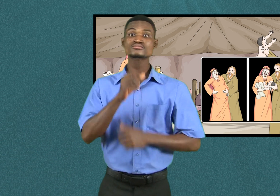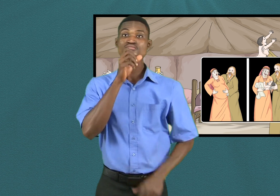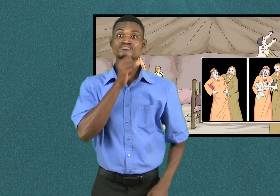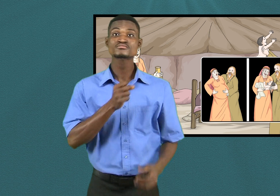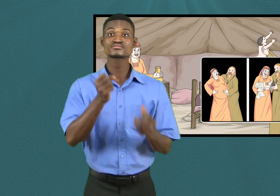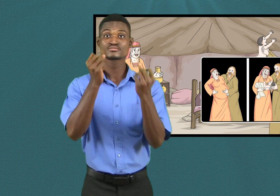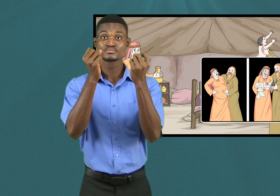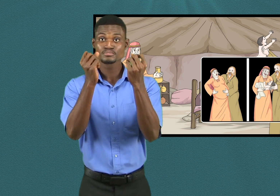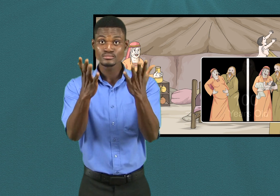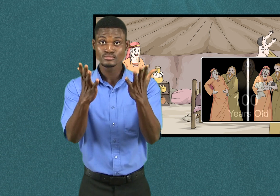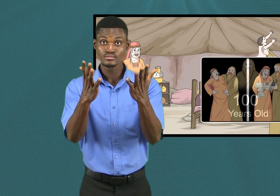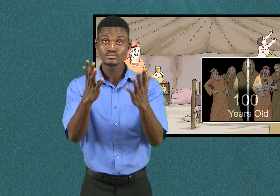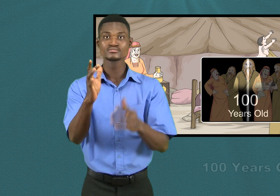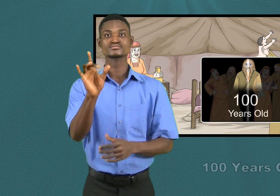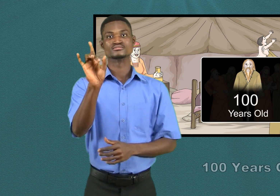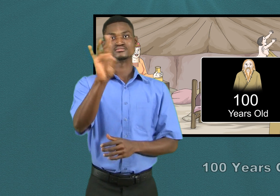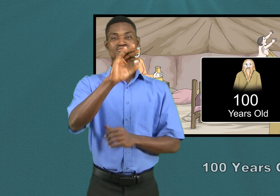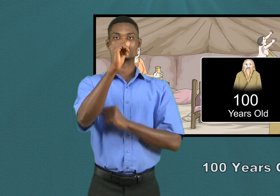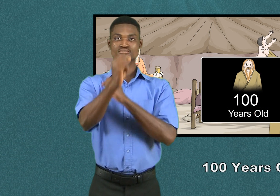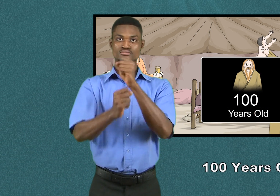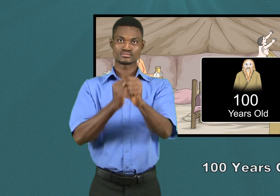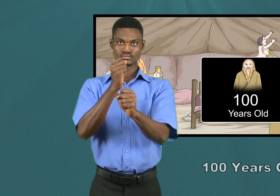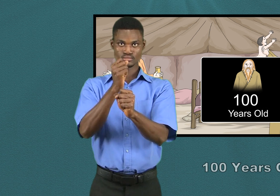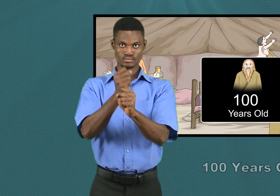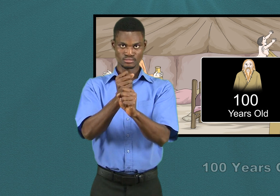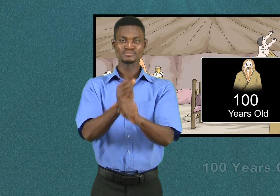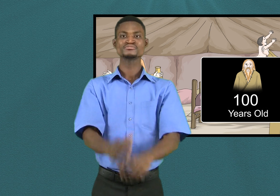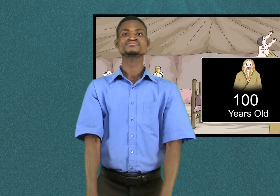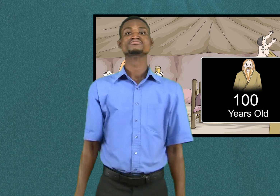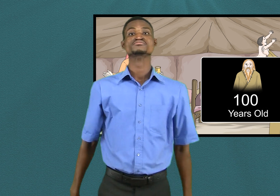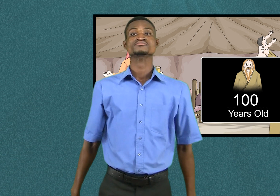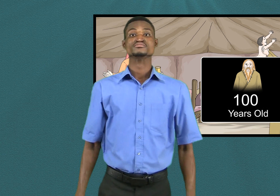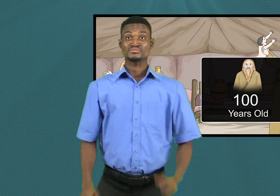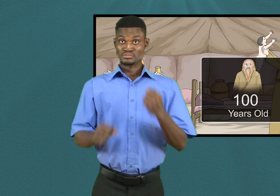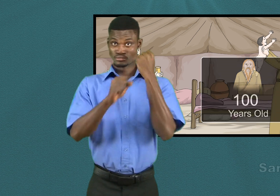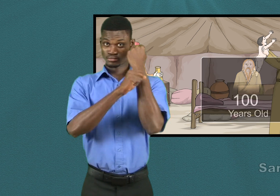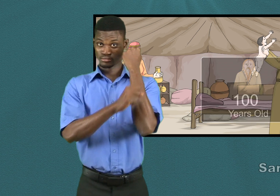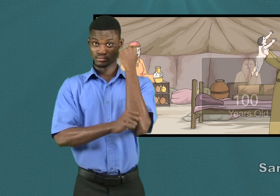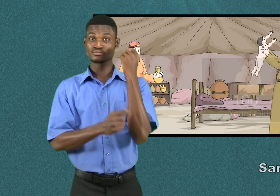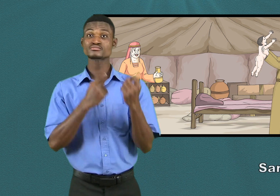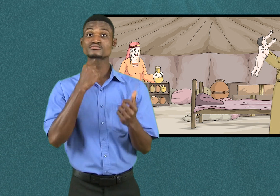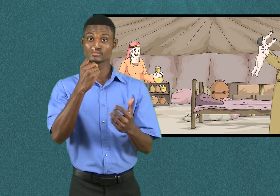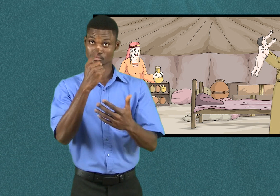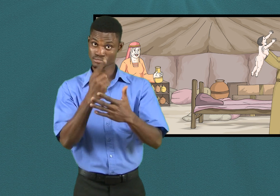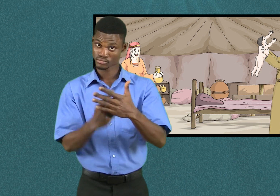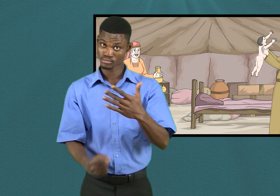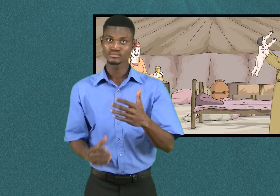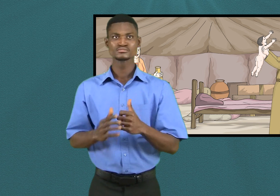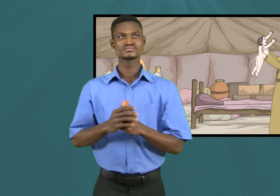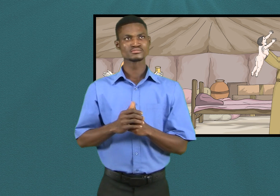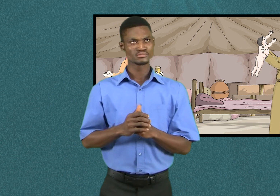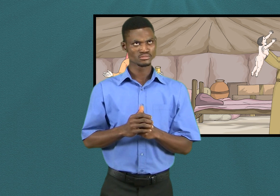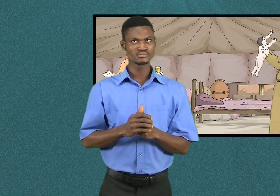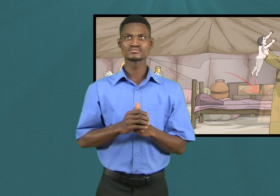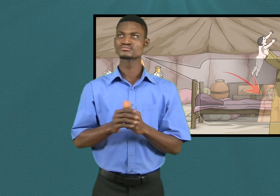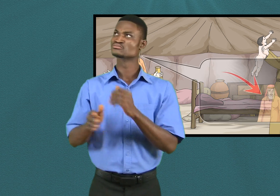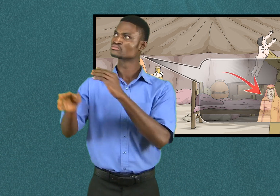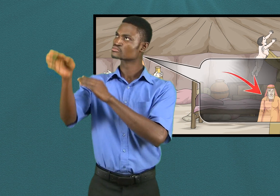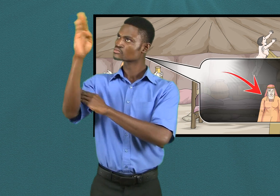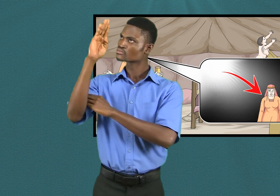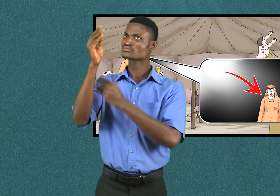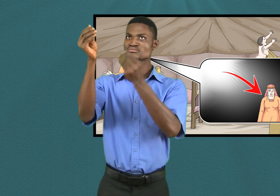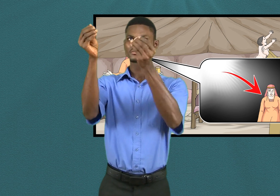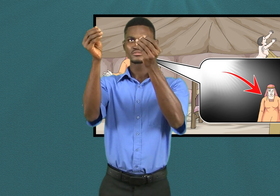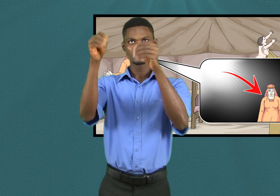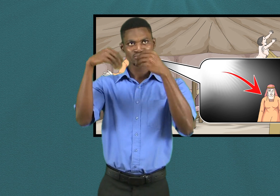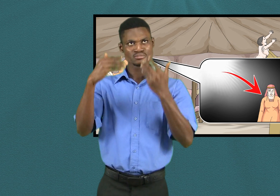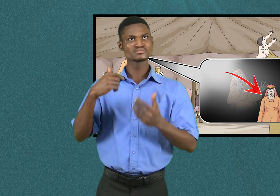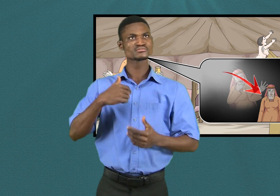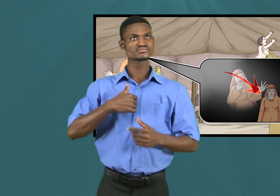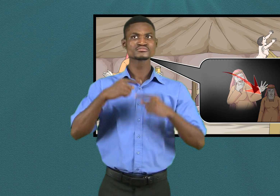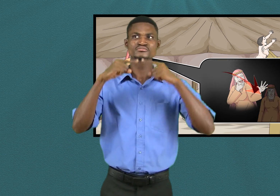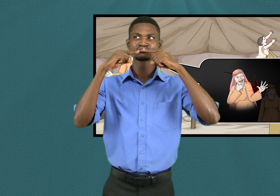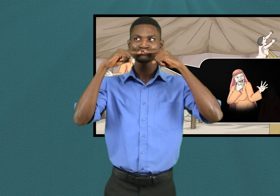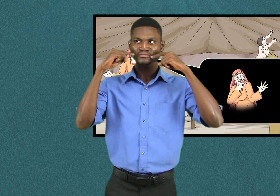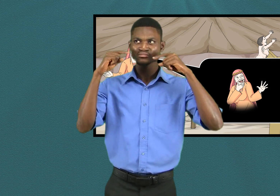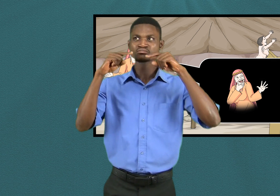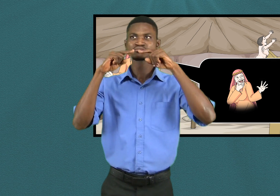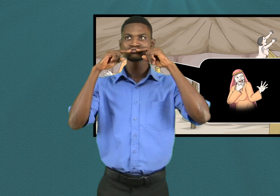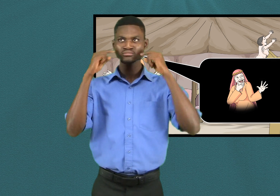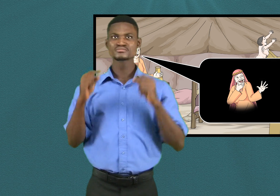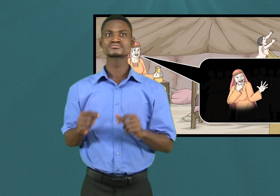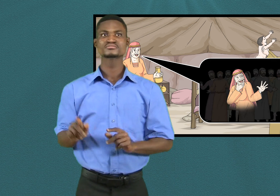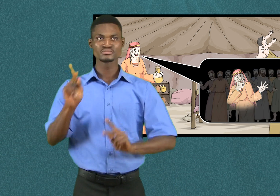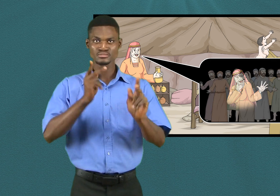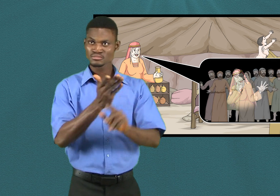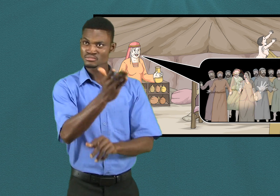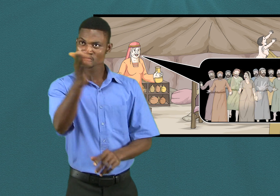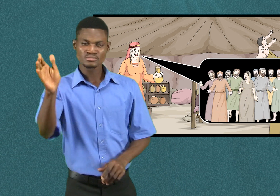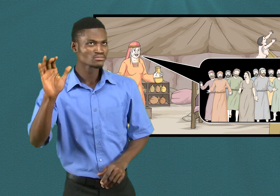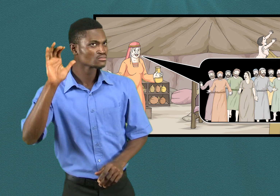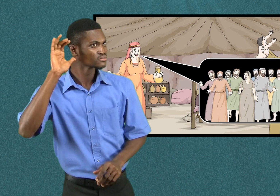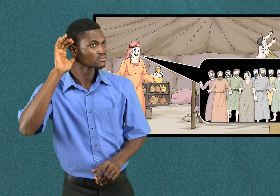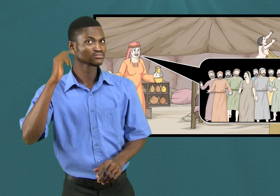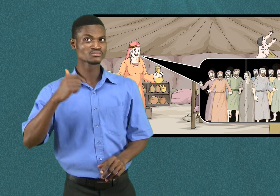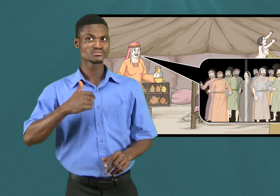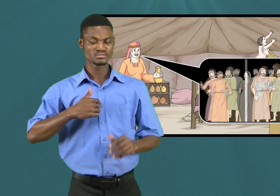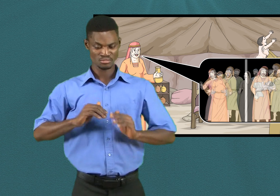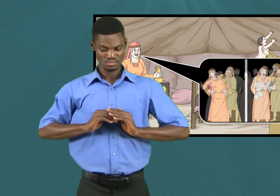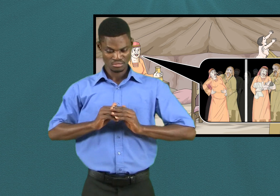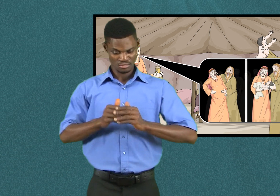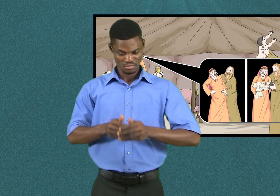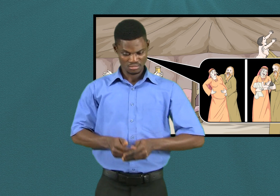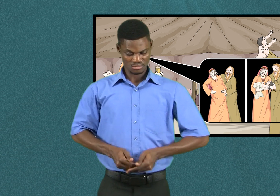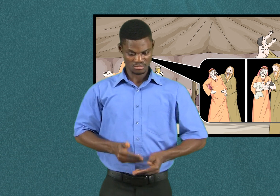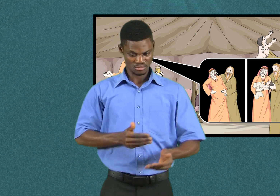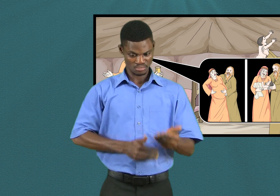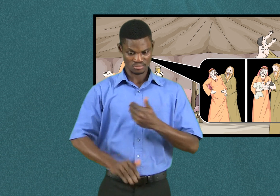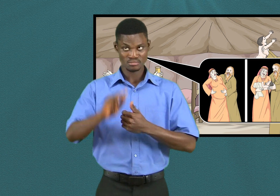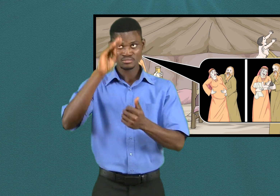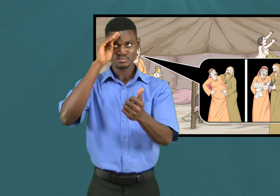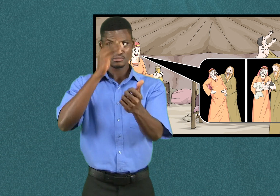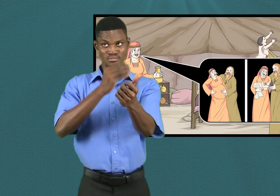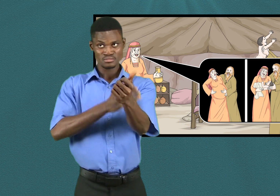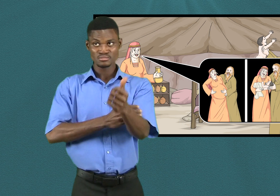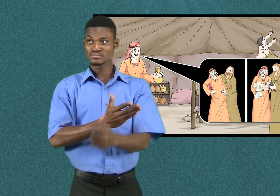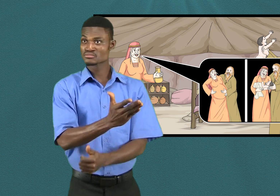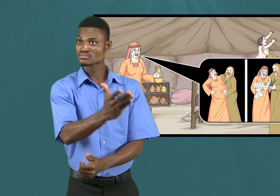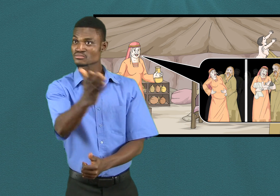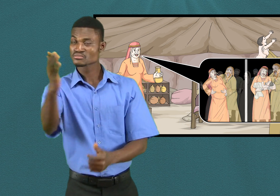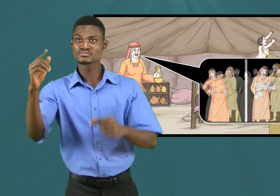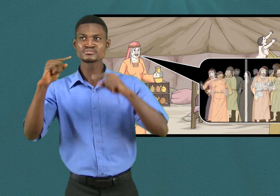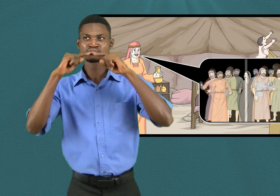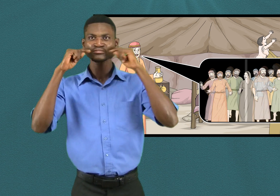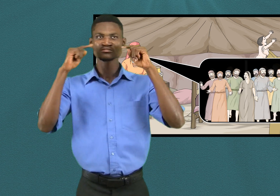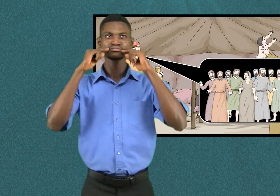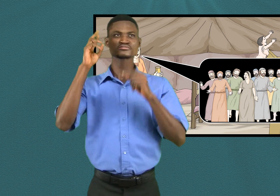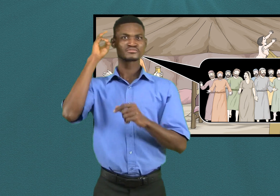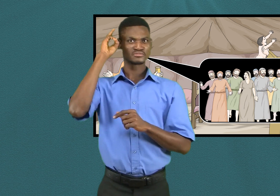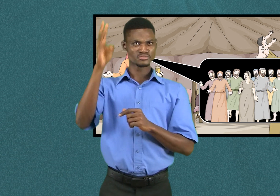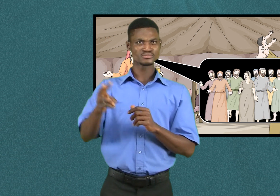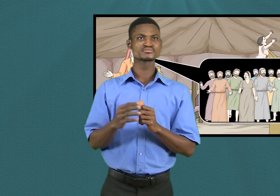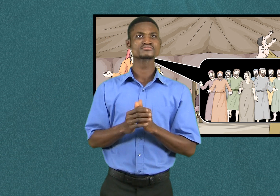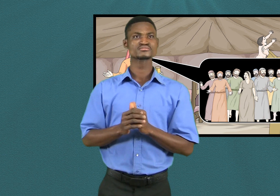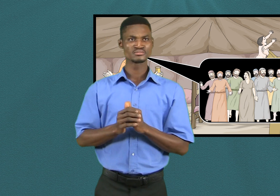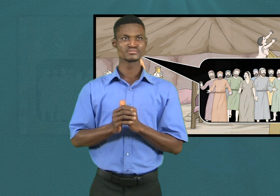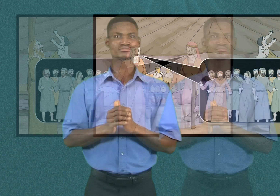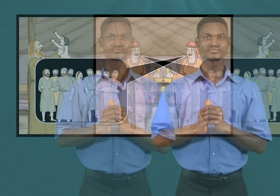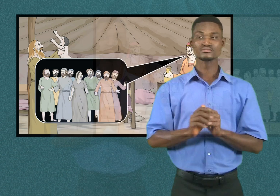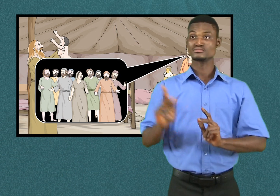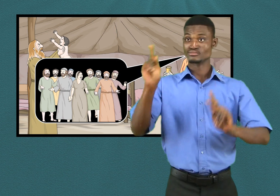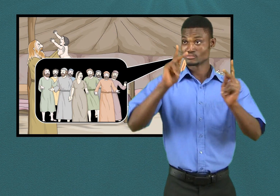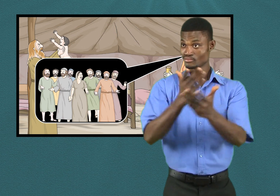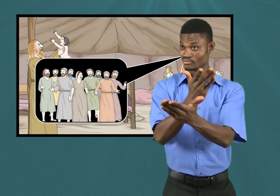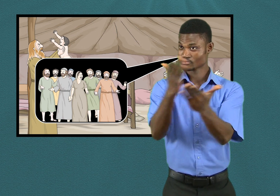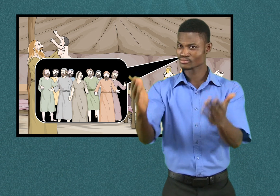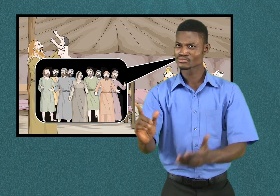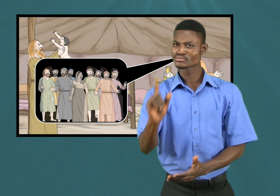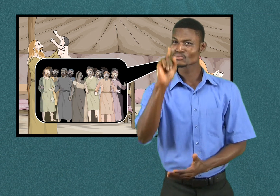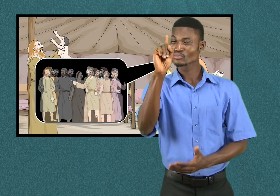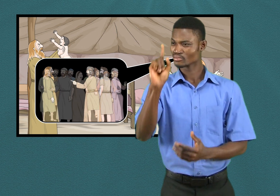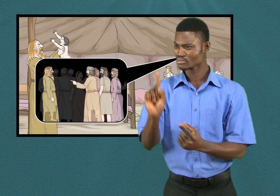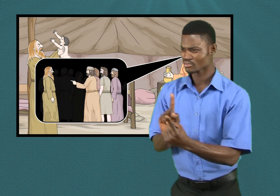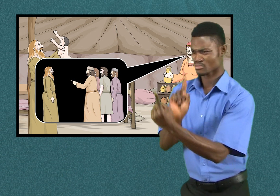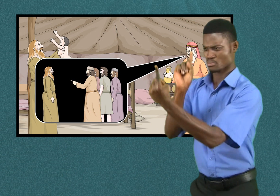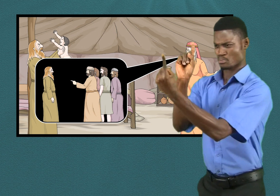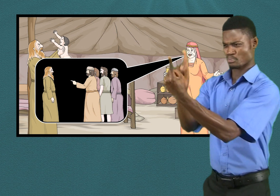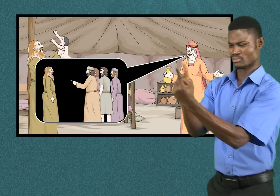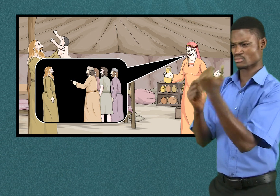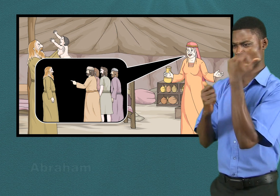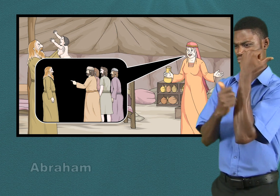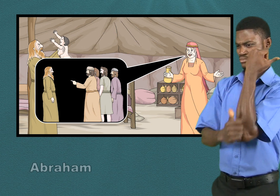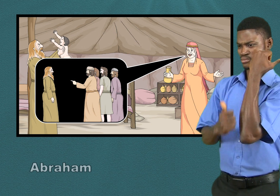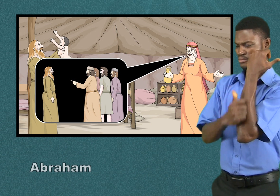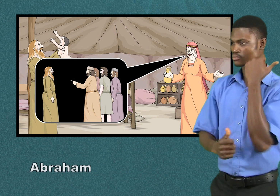Abraham was a hundred years old when his son Isaac was born to him. Then Sarah said, “God has made me laugh, and everyone who hears of this will laugh with me.”